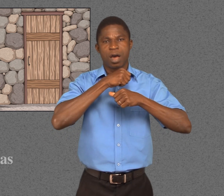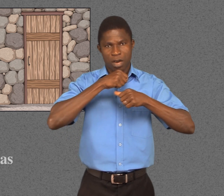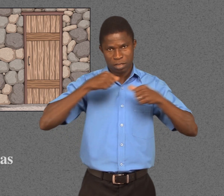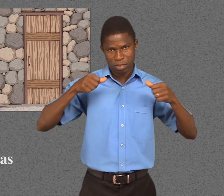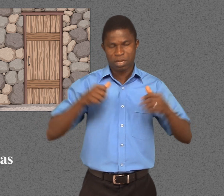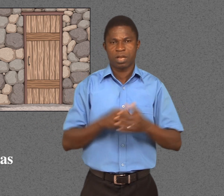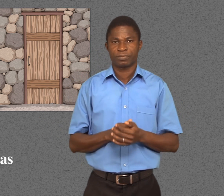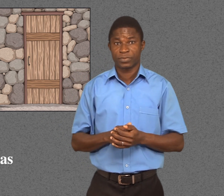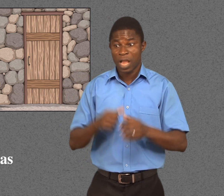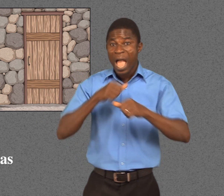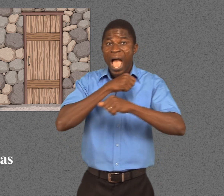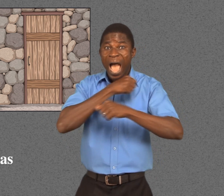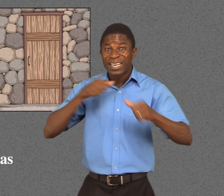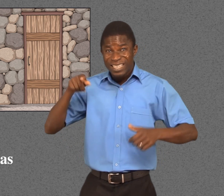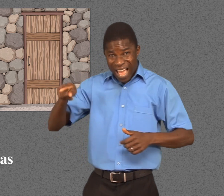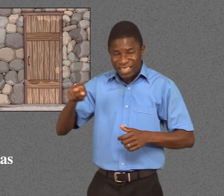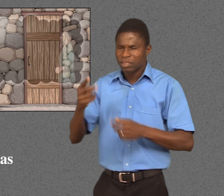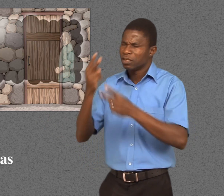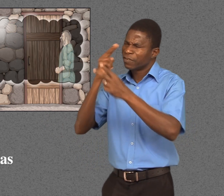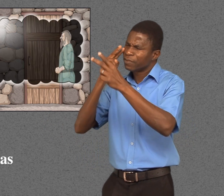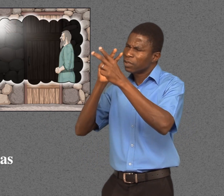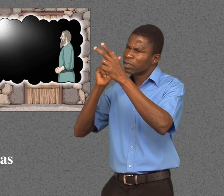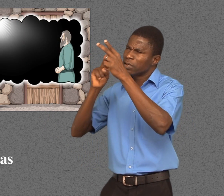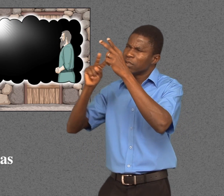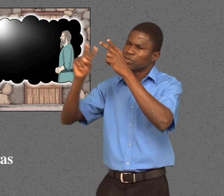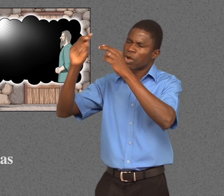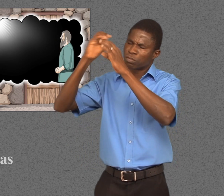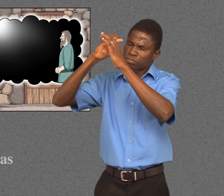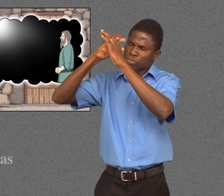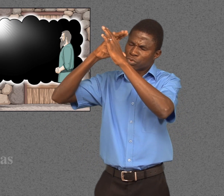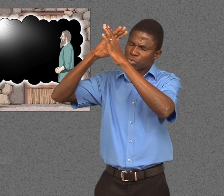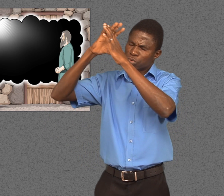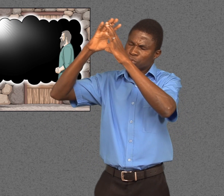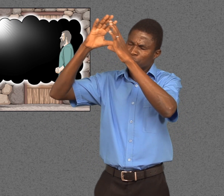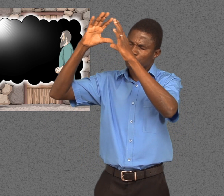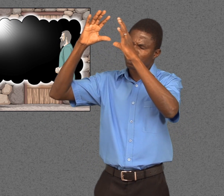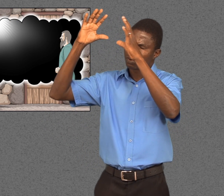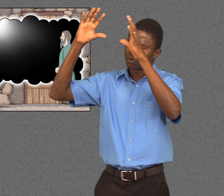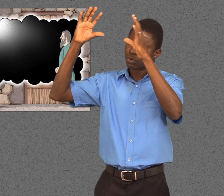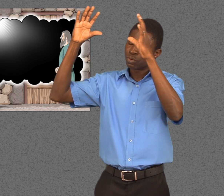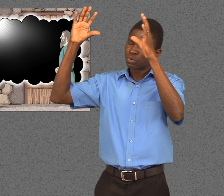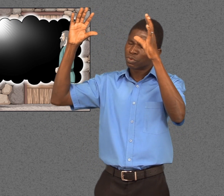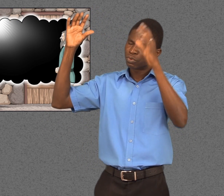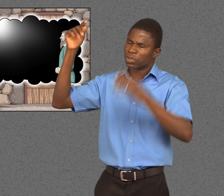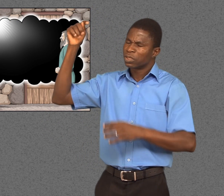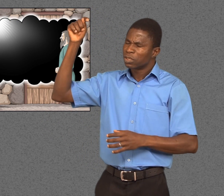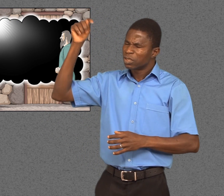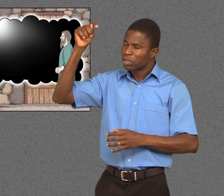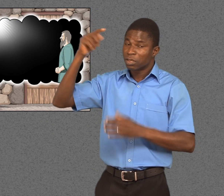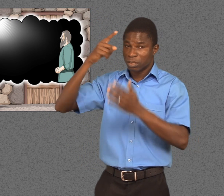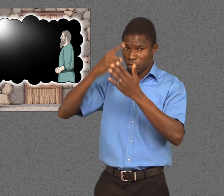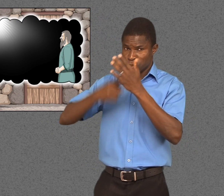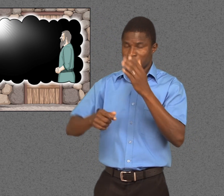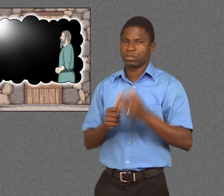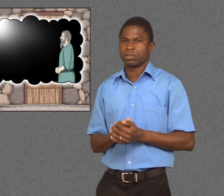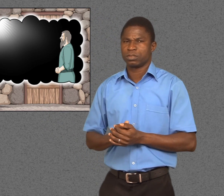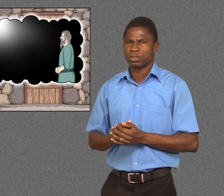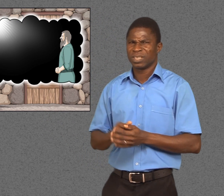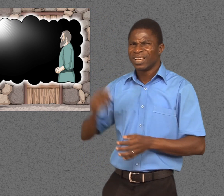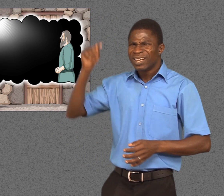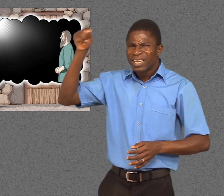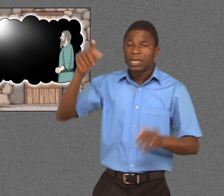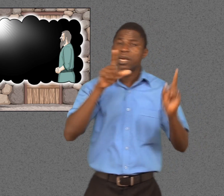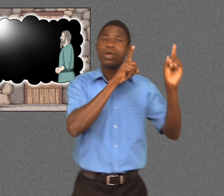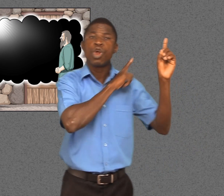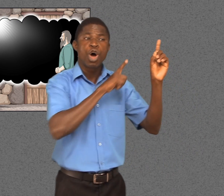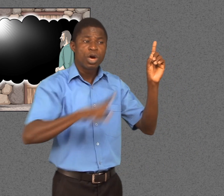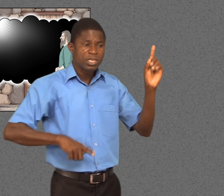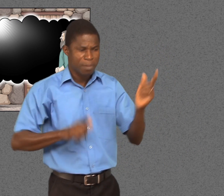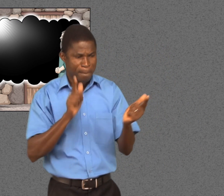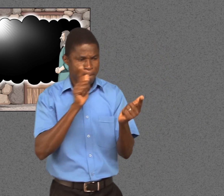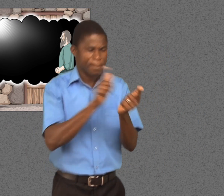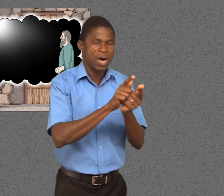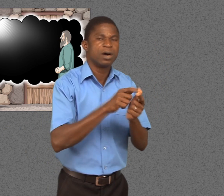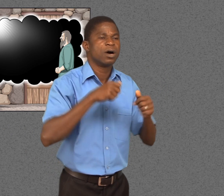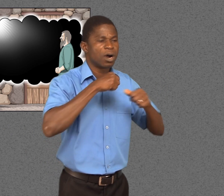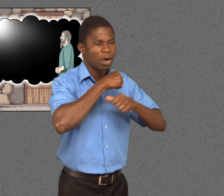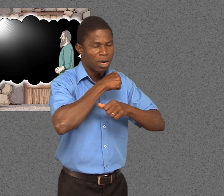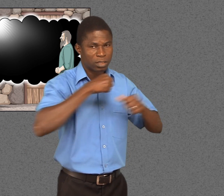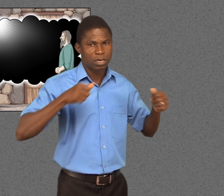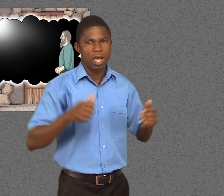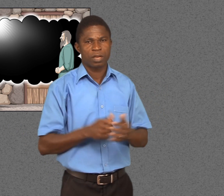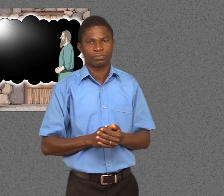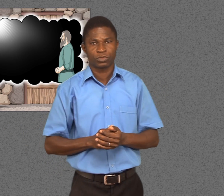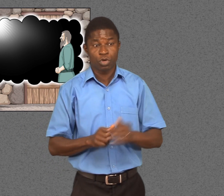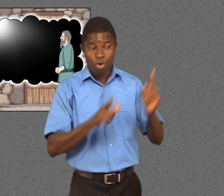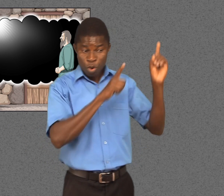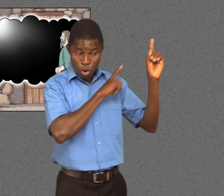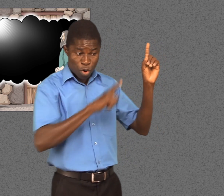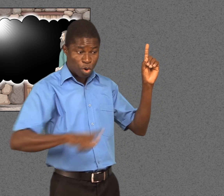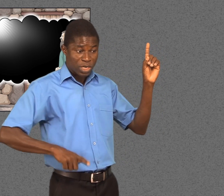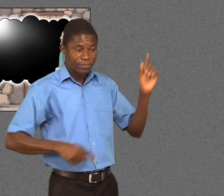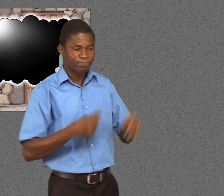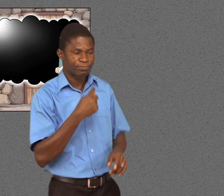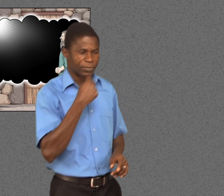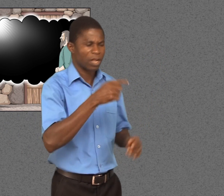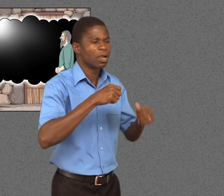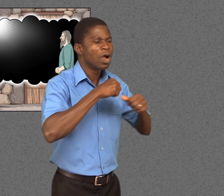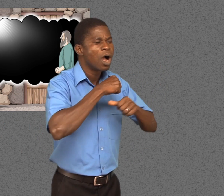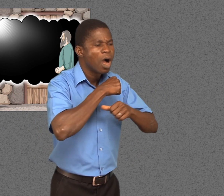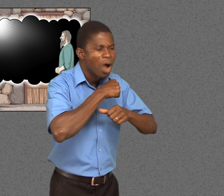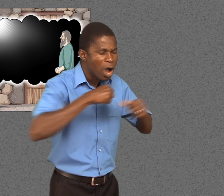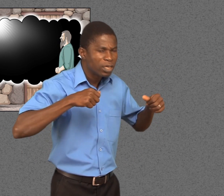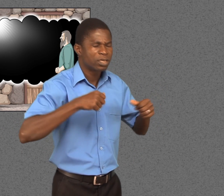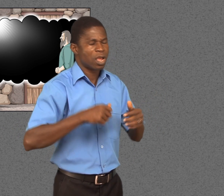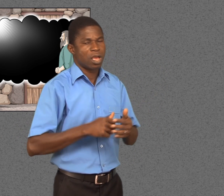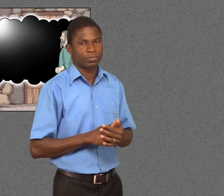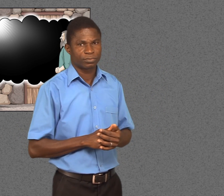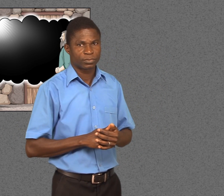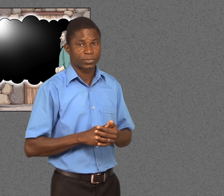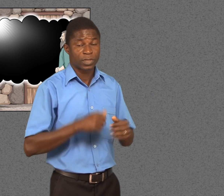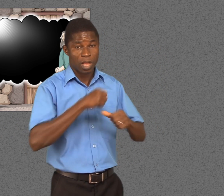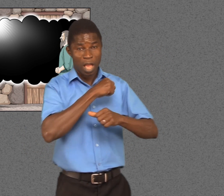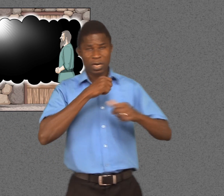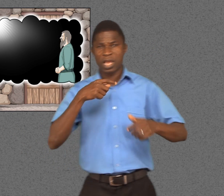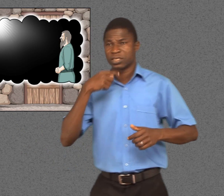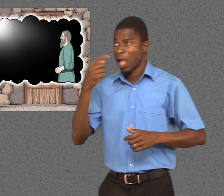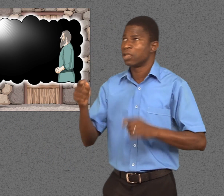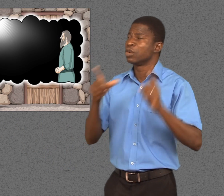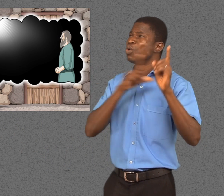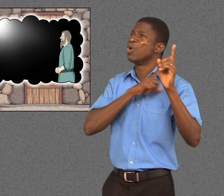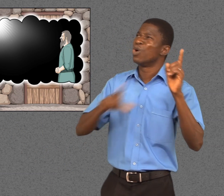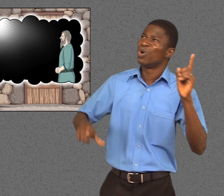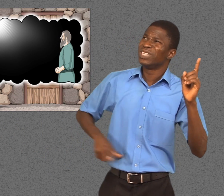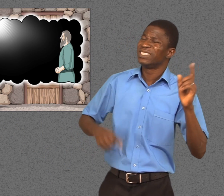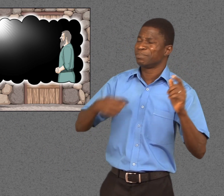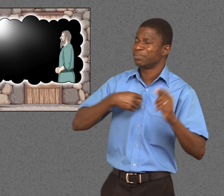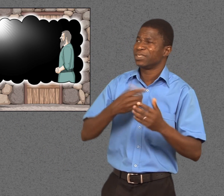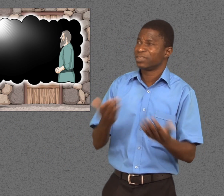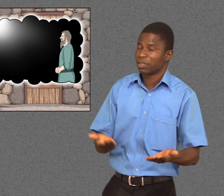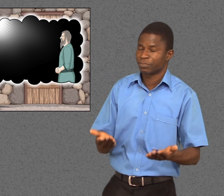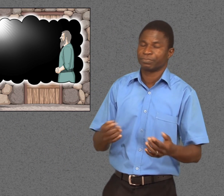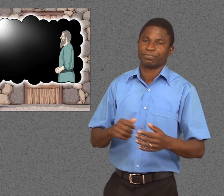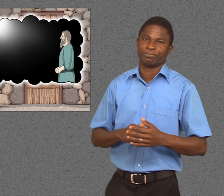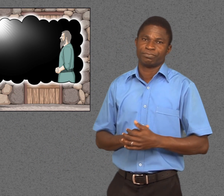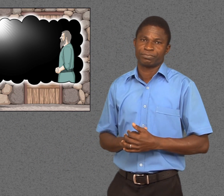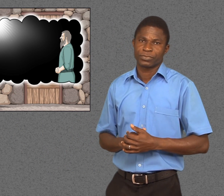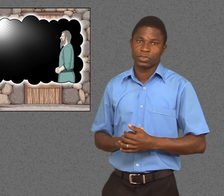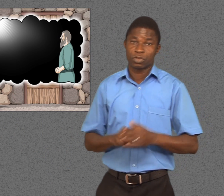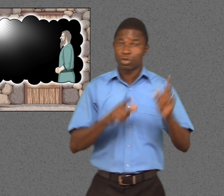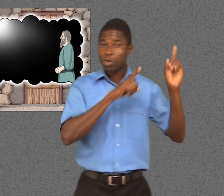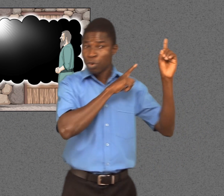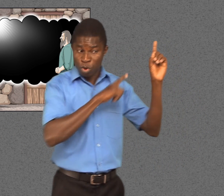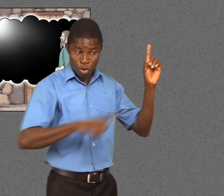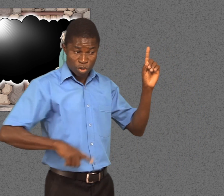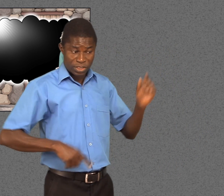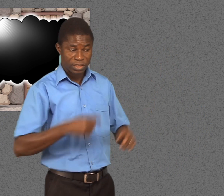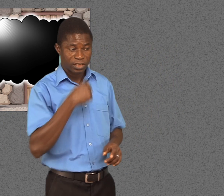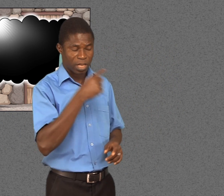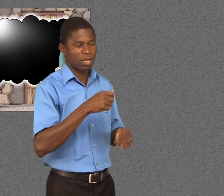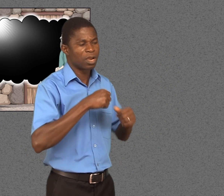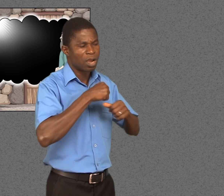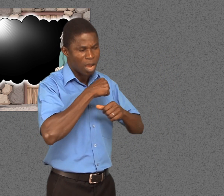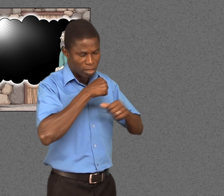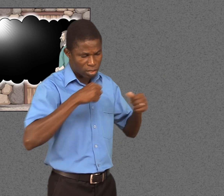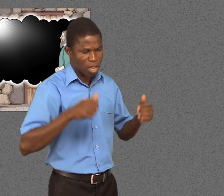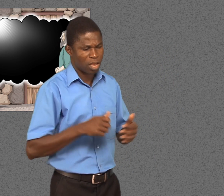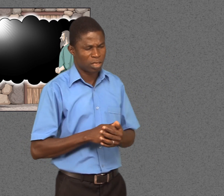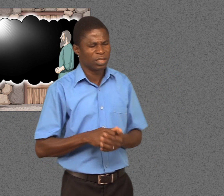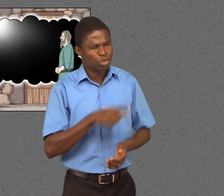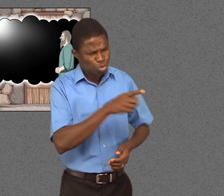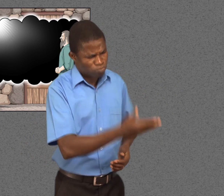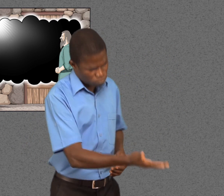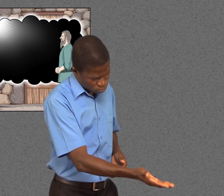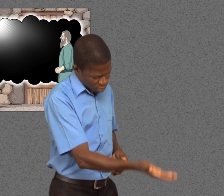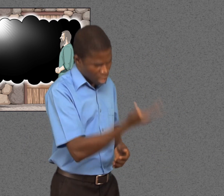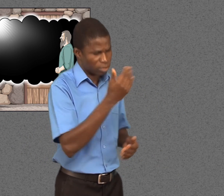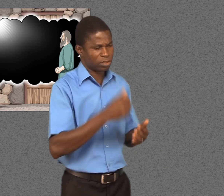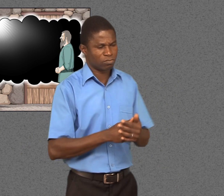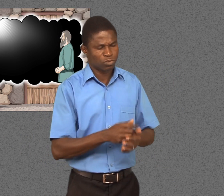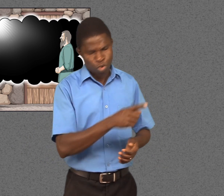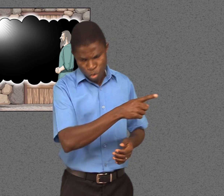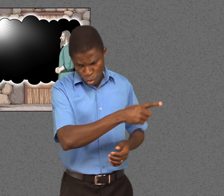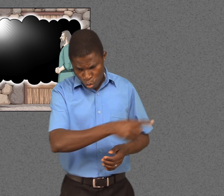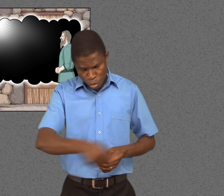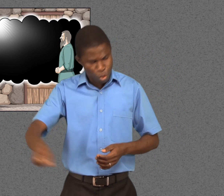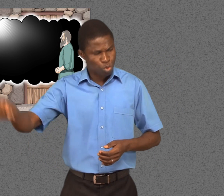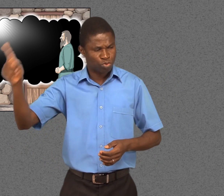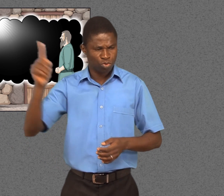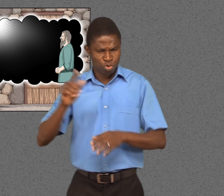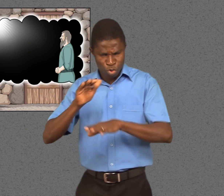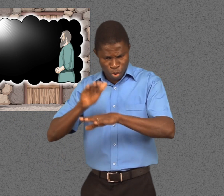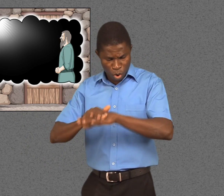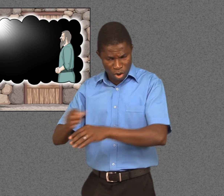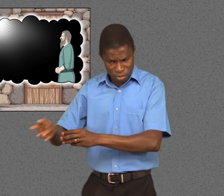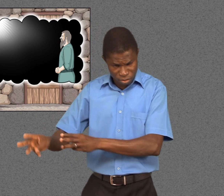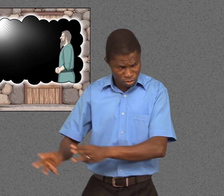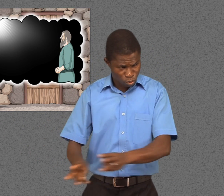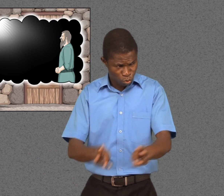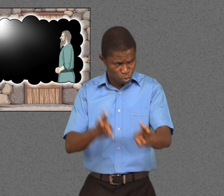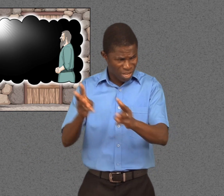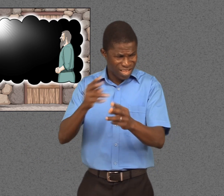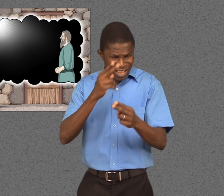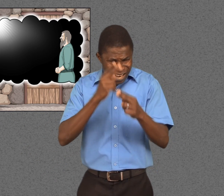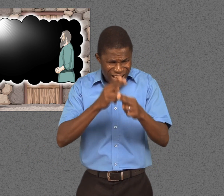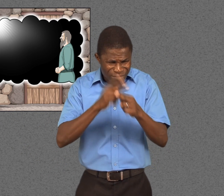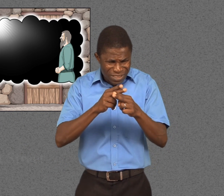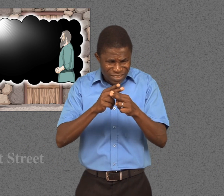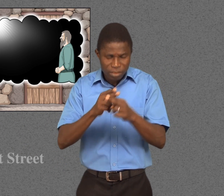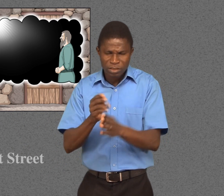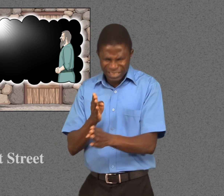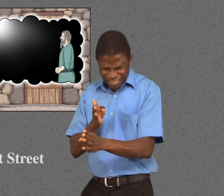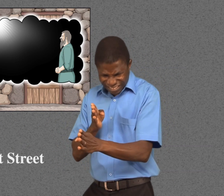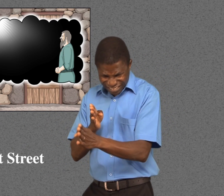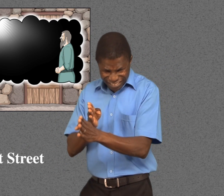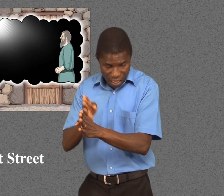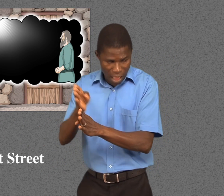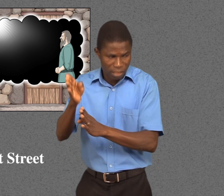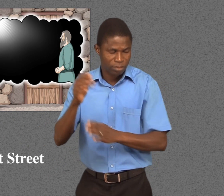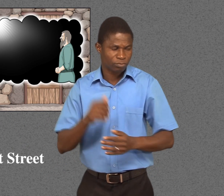The Lord spoke to him in a vision, “Ananias!” “Here I am, Lord,” he answered. “Get up!” the Lord told him.